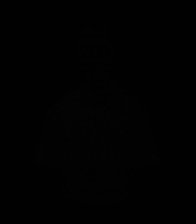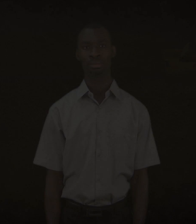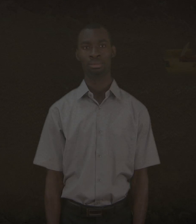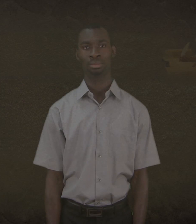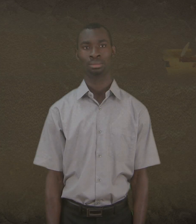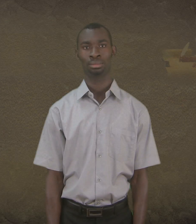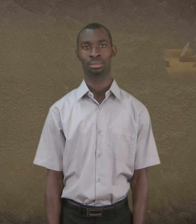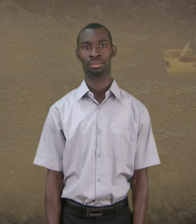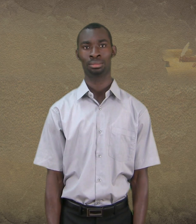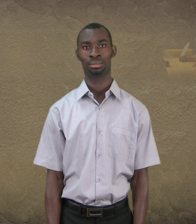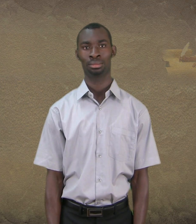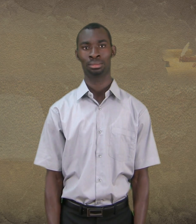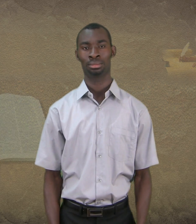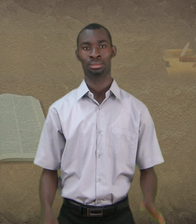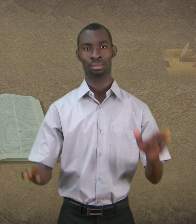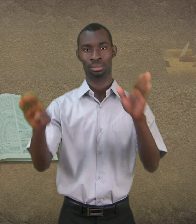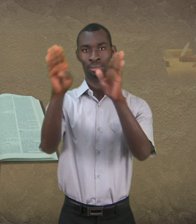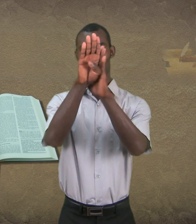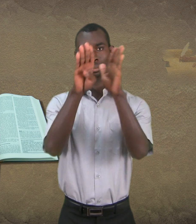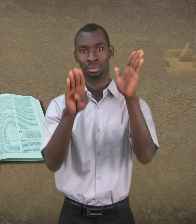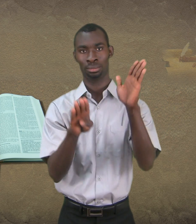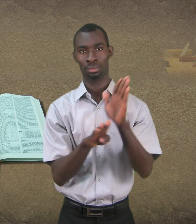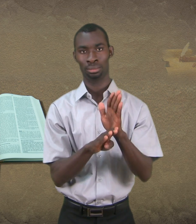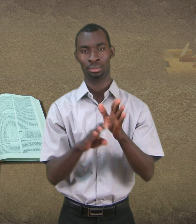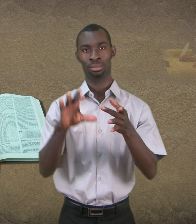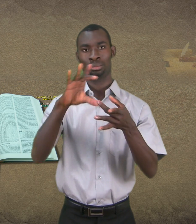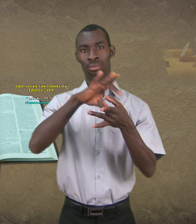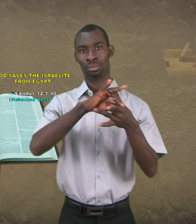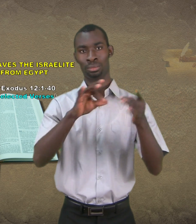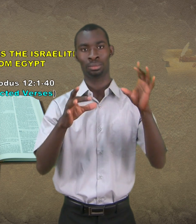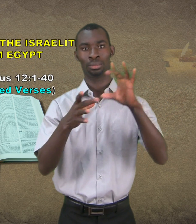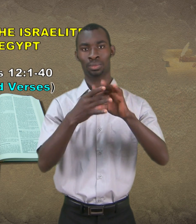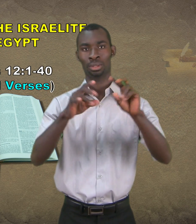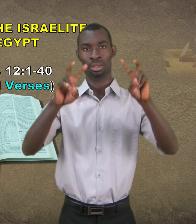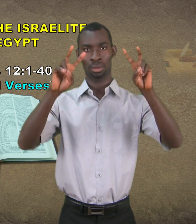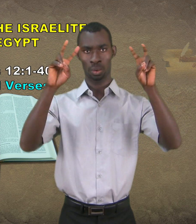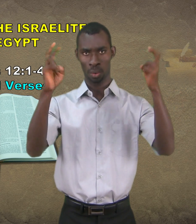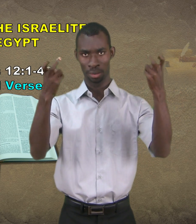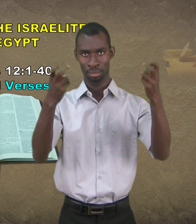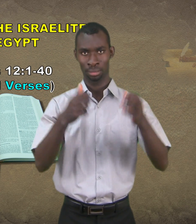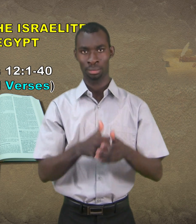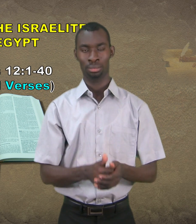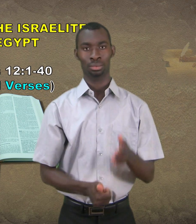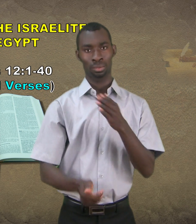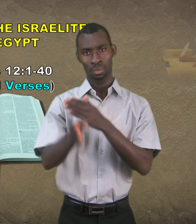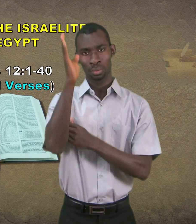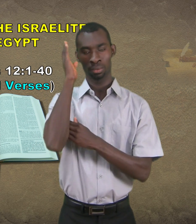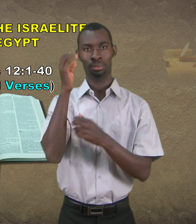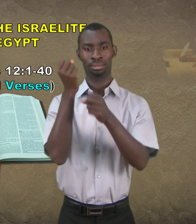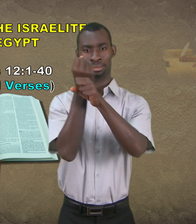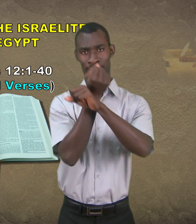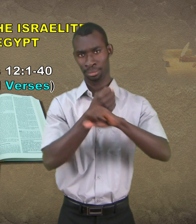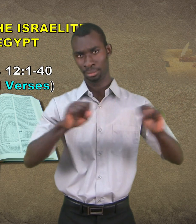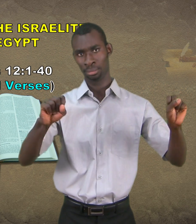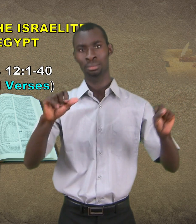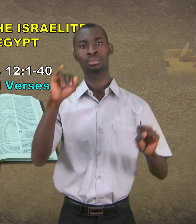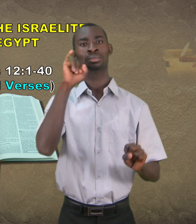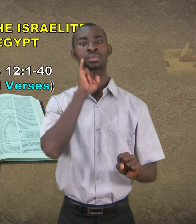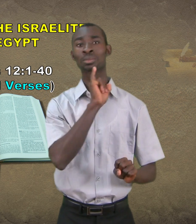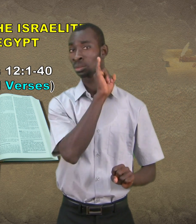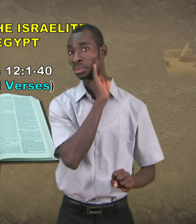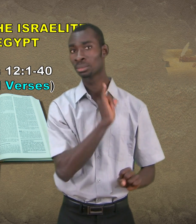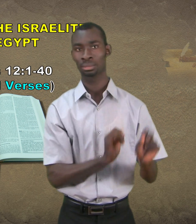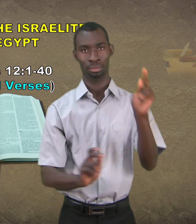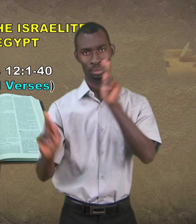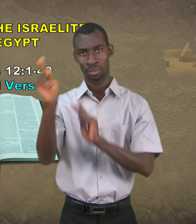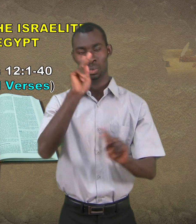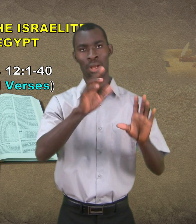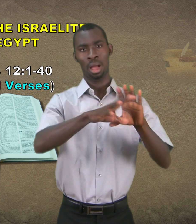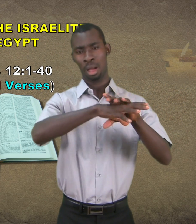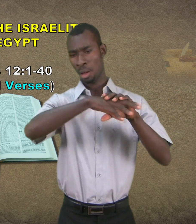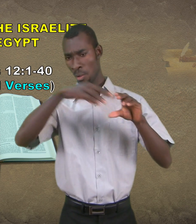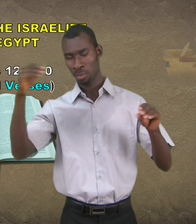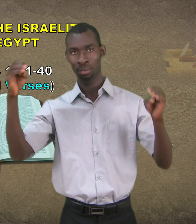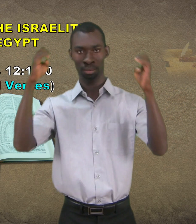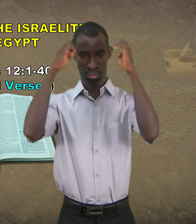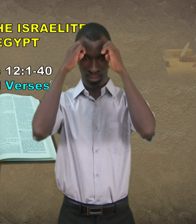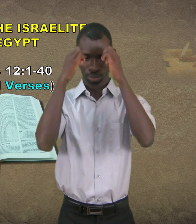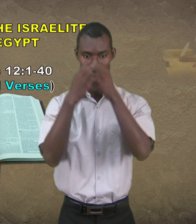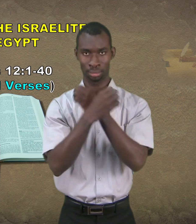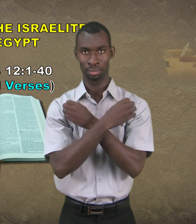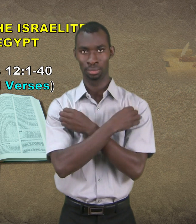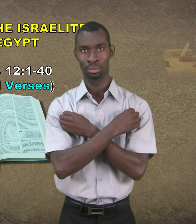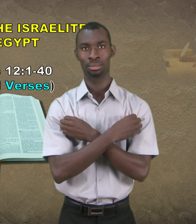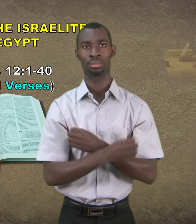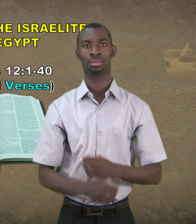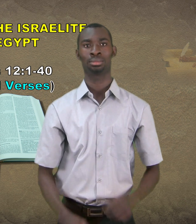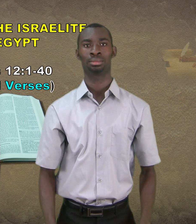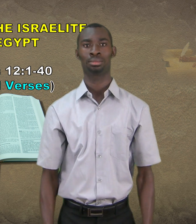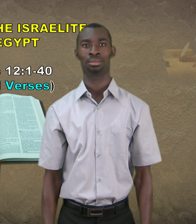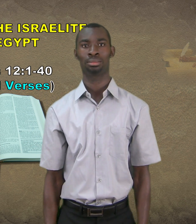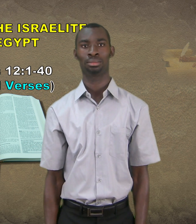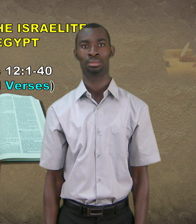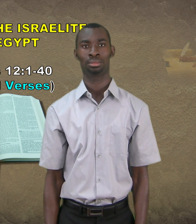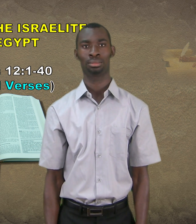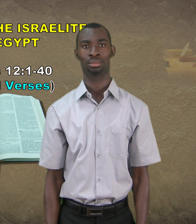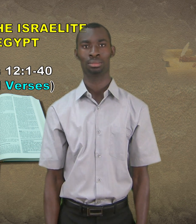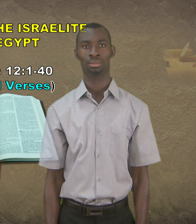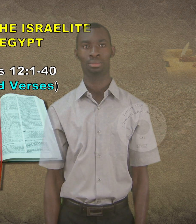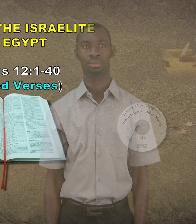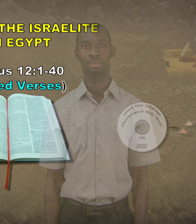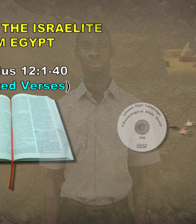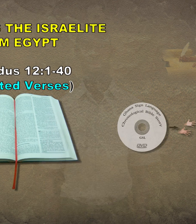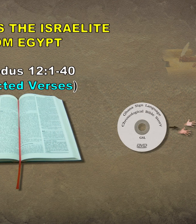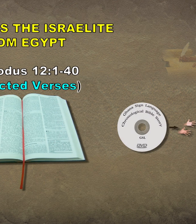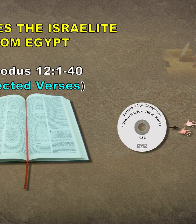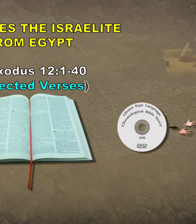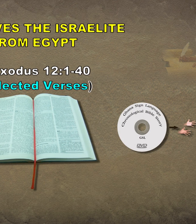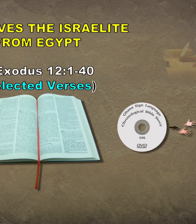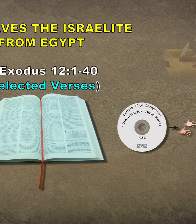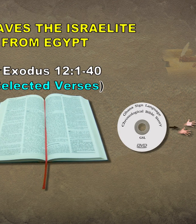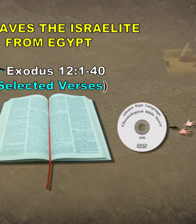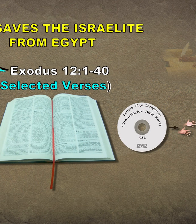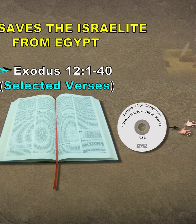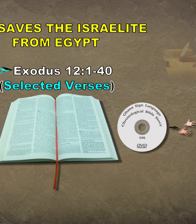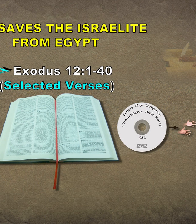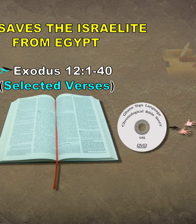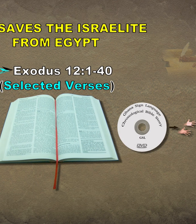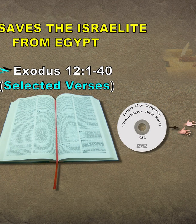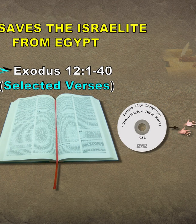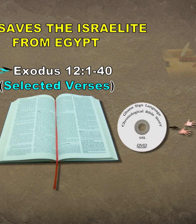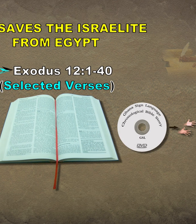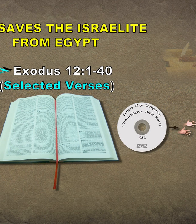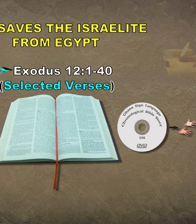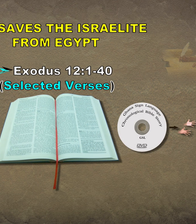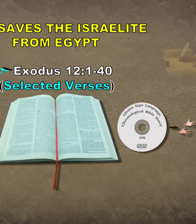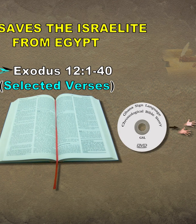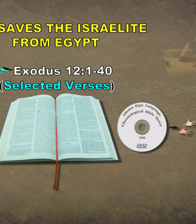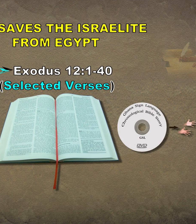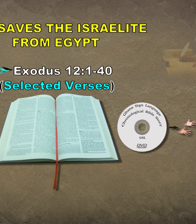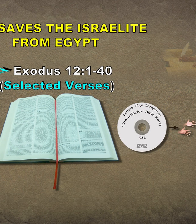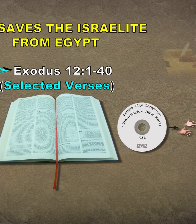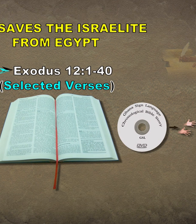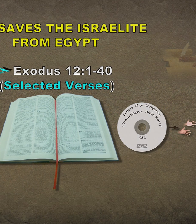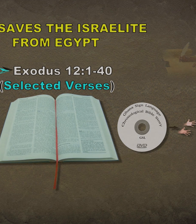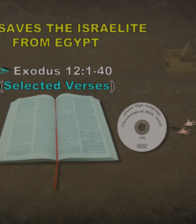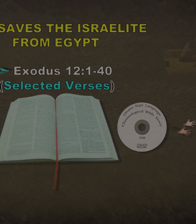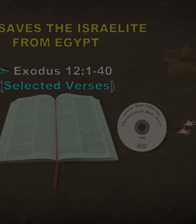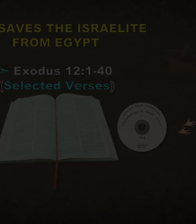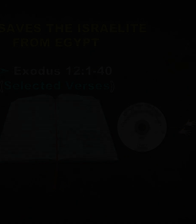God saves the Israelites from Egypt